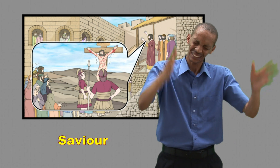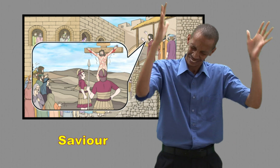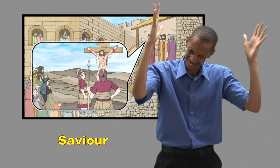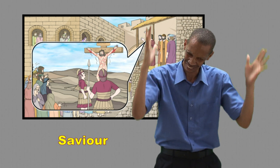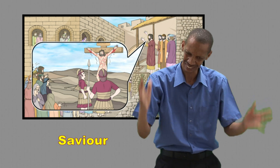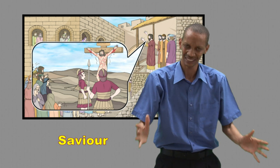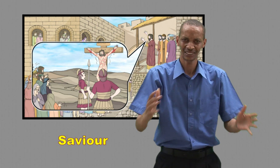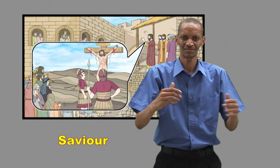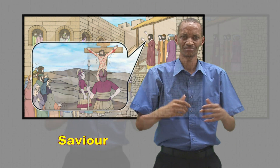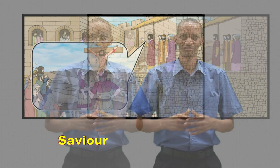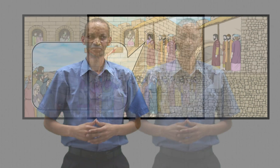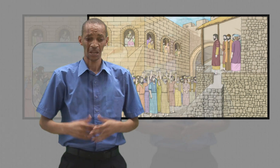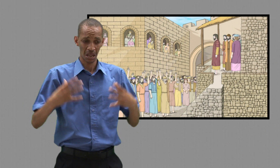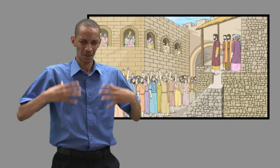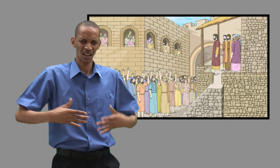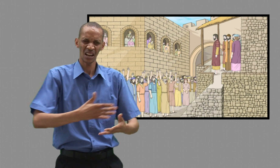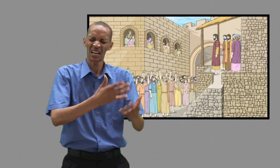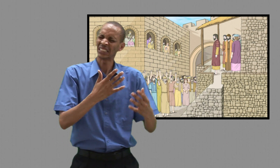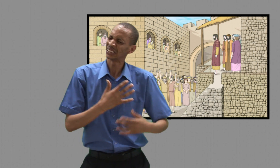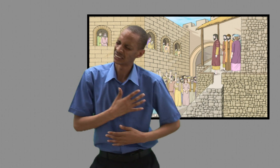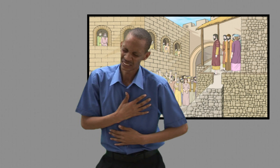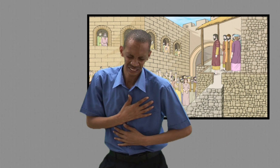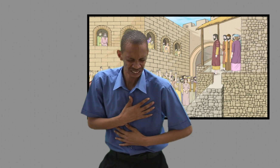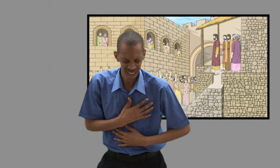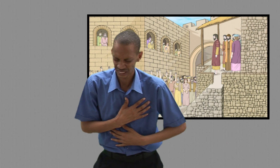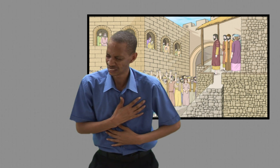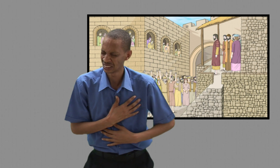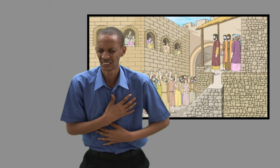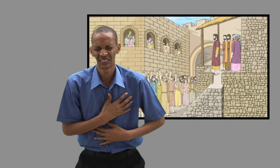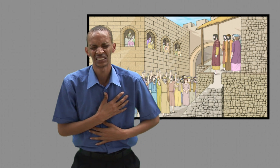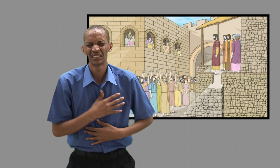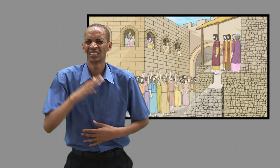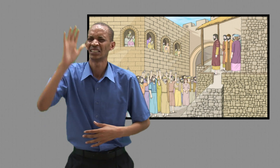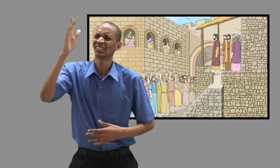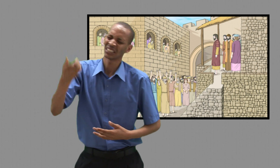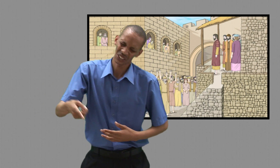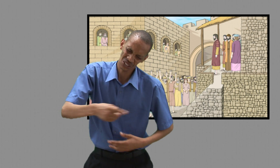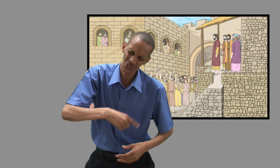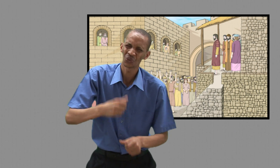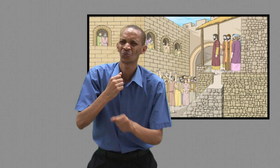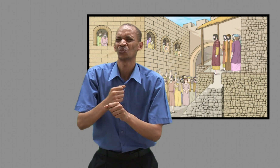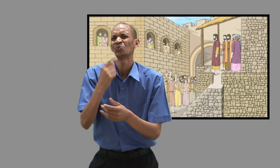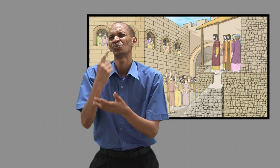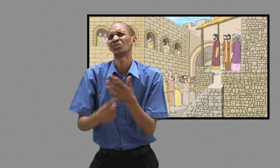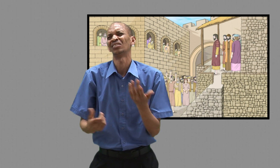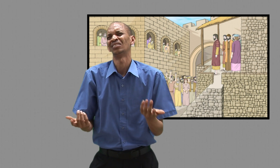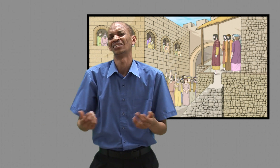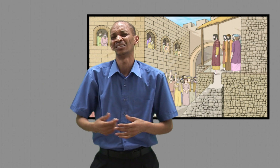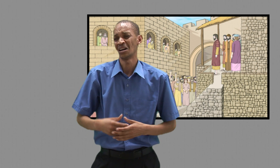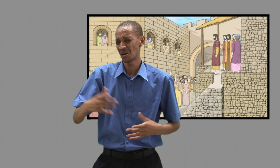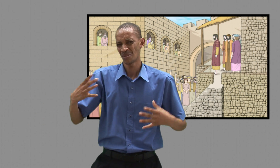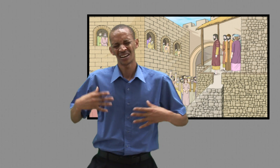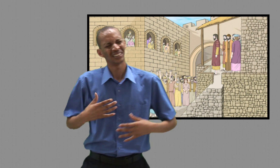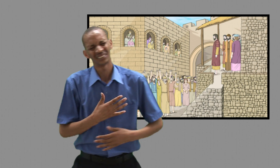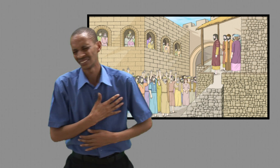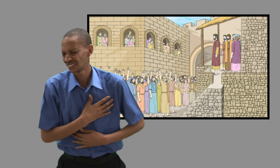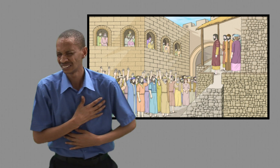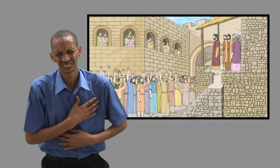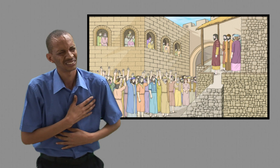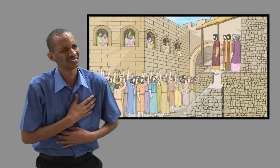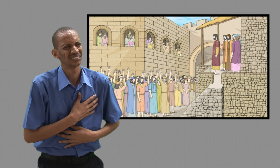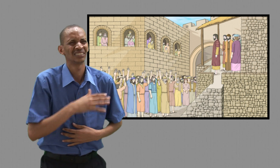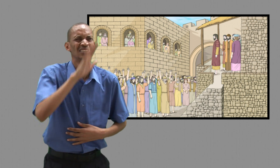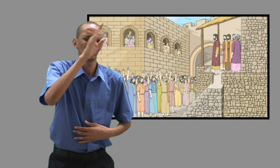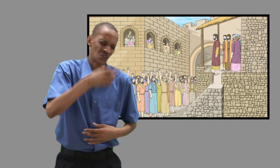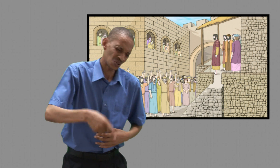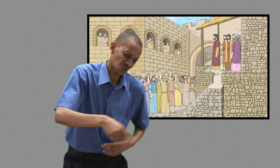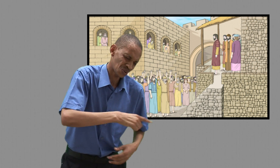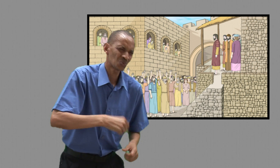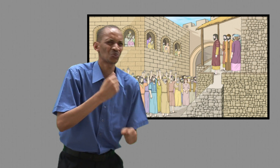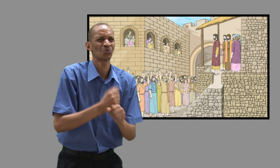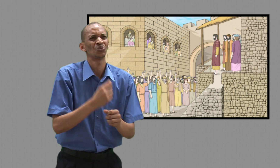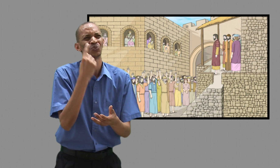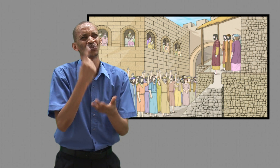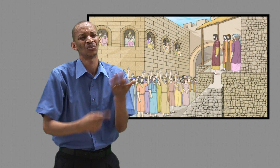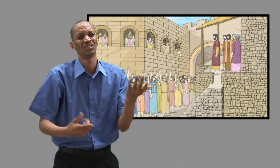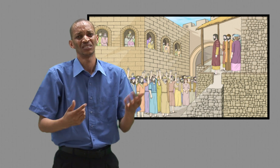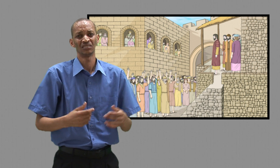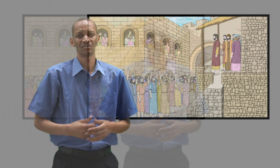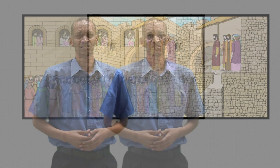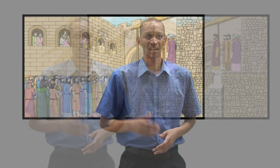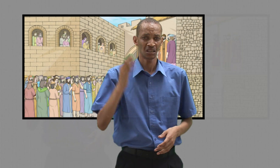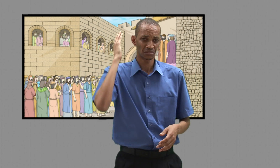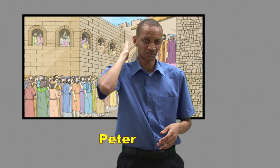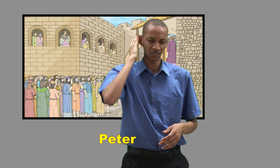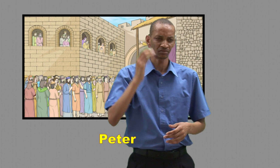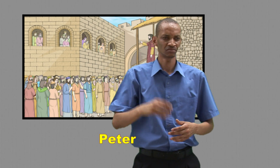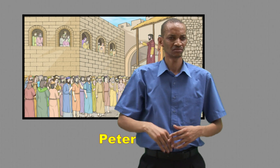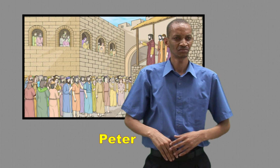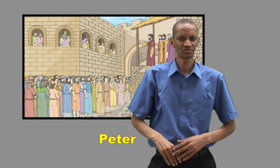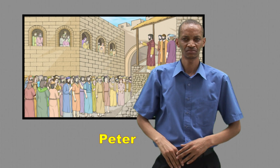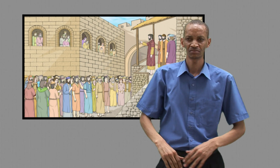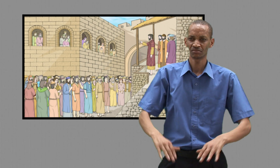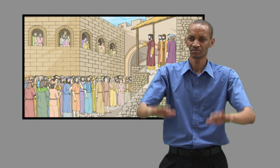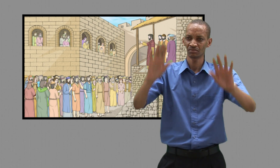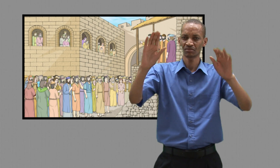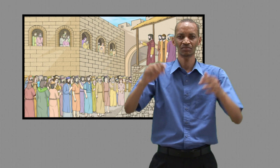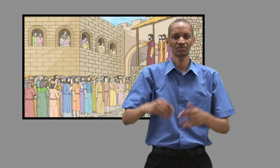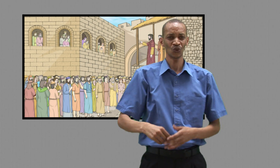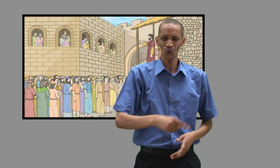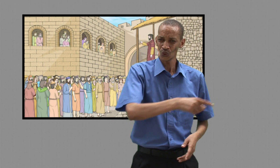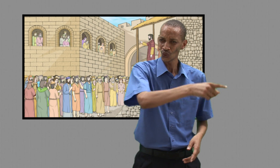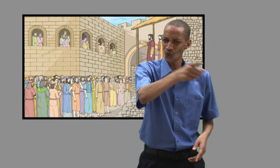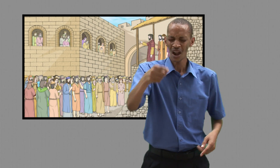When the people heard this, they were cut to the heart and asked Peter and the other apostles, “Brothers, what shall we do?”